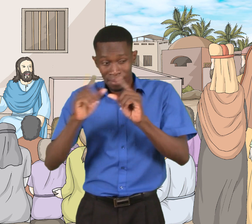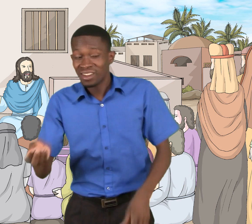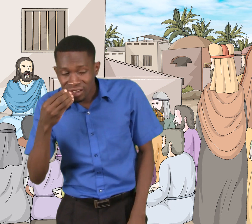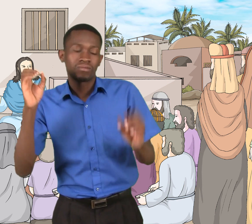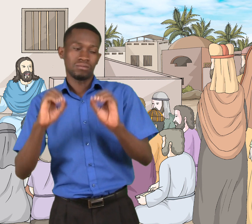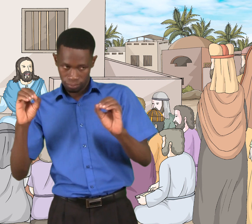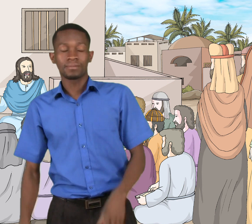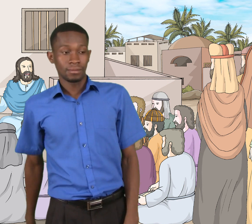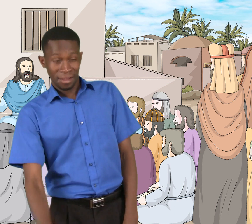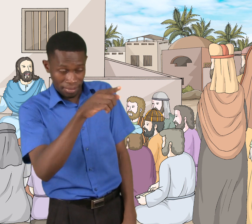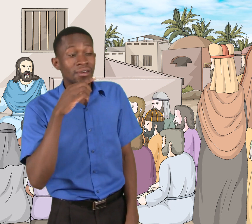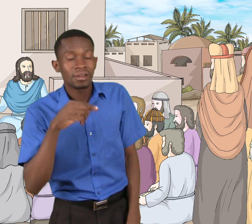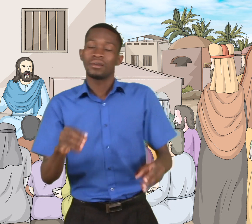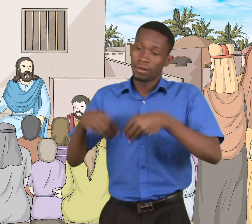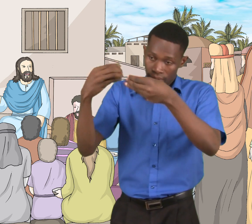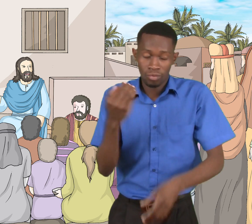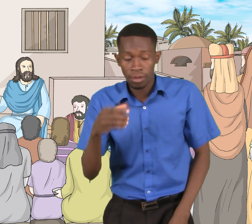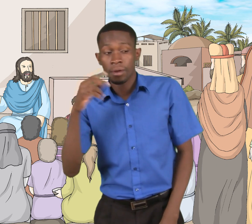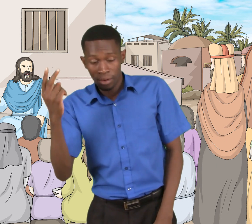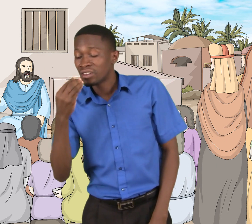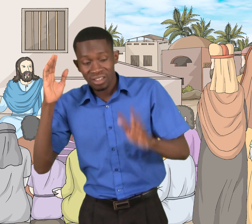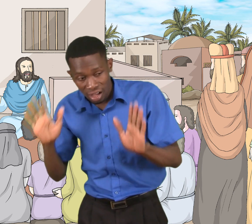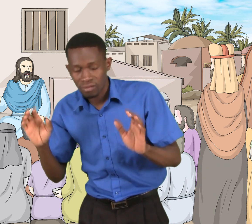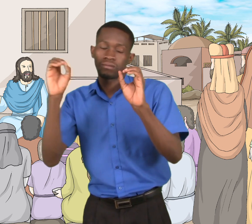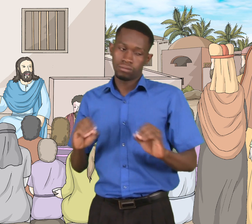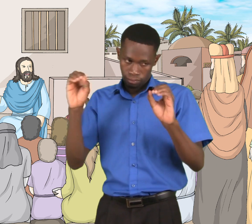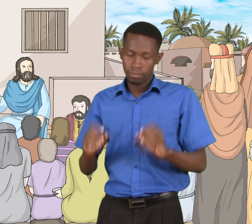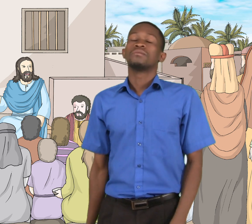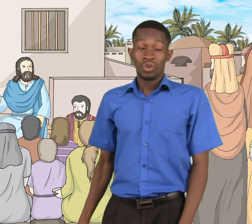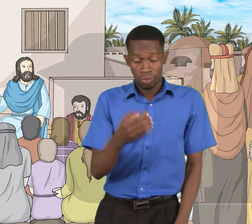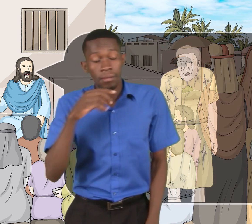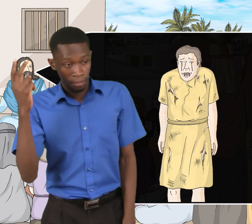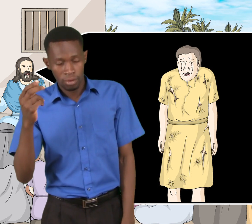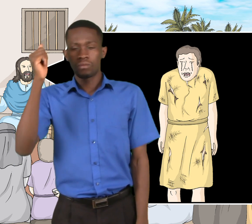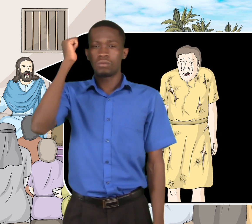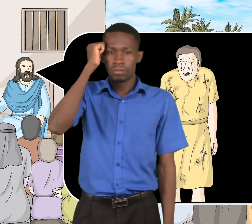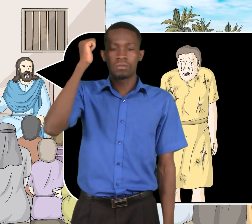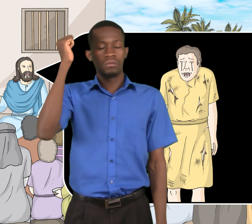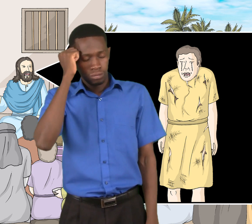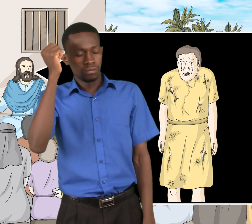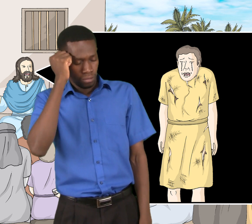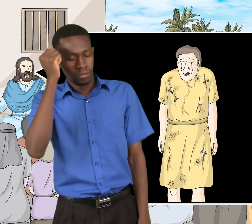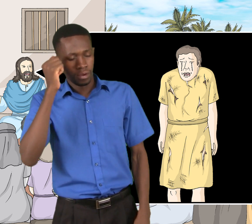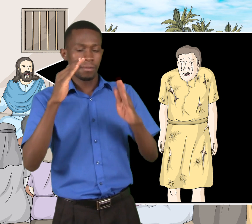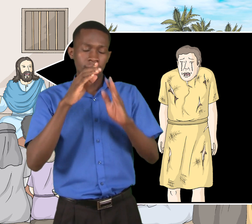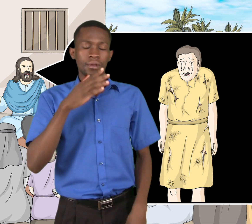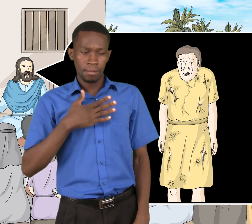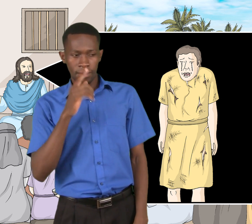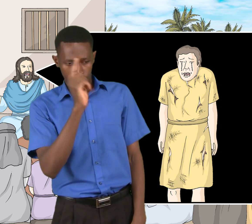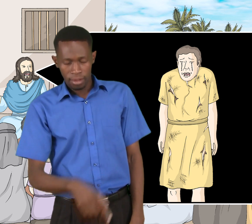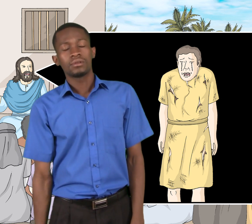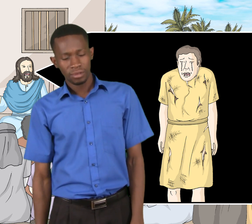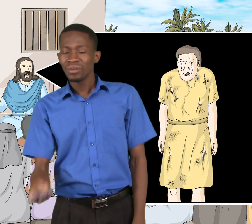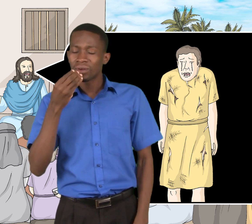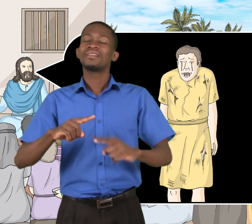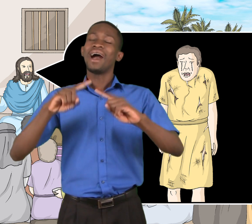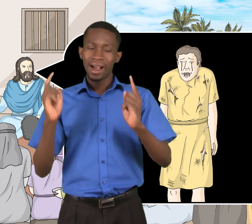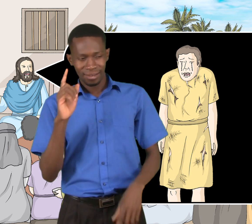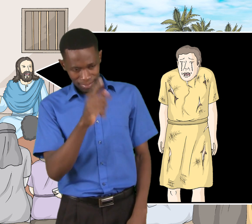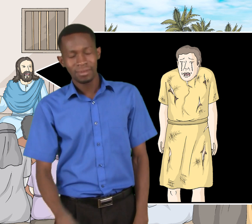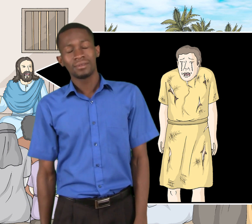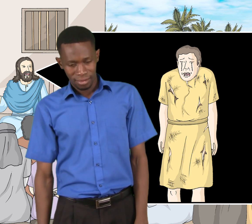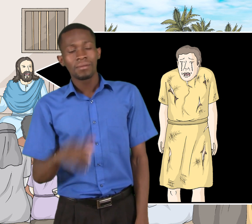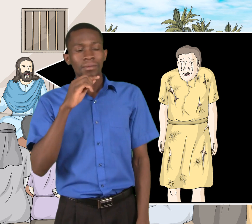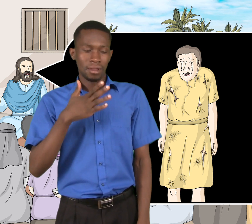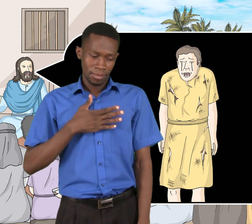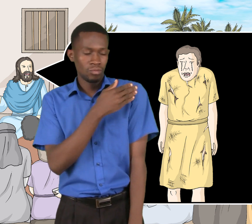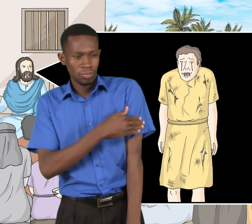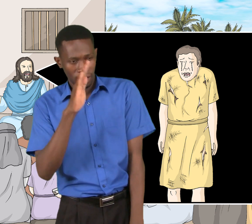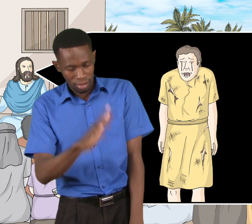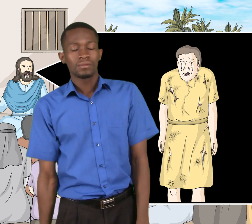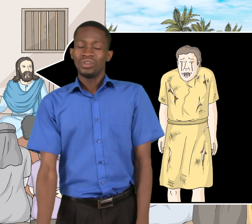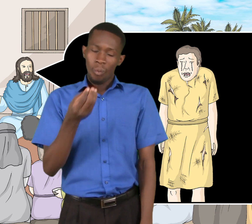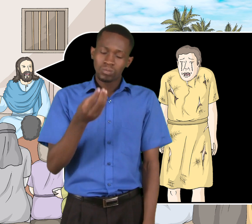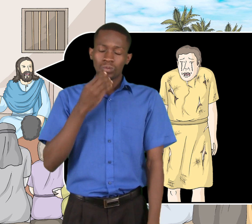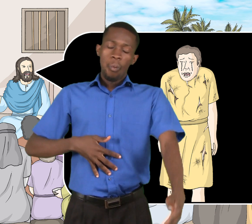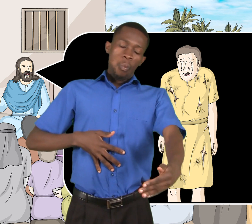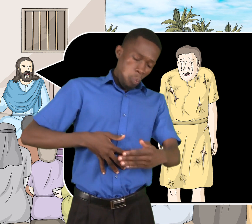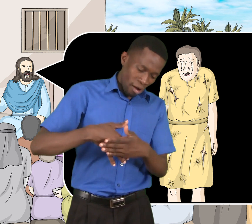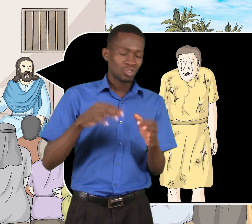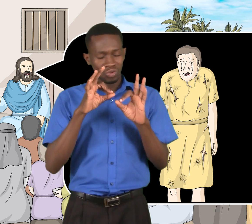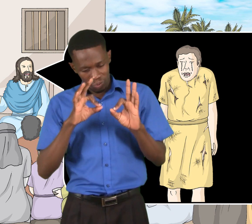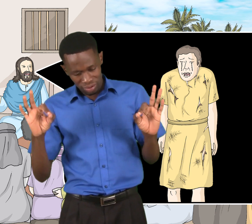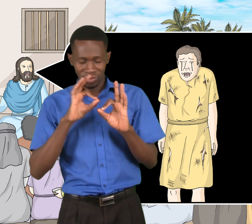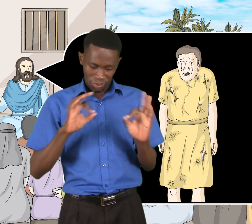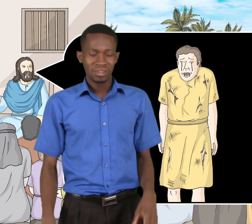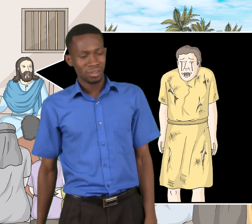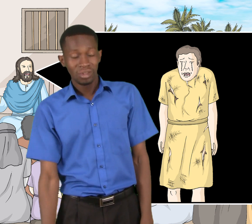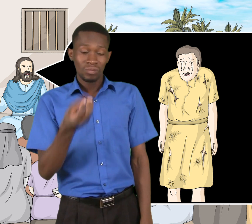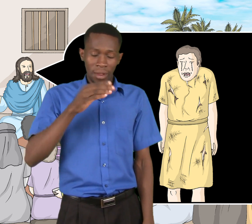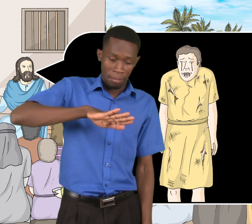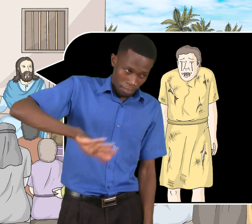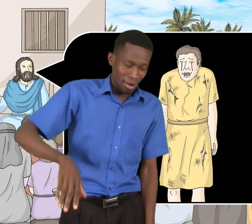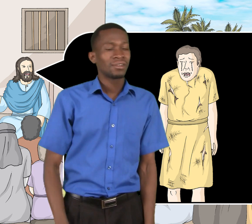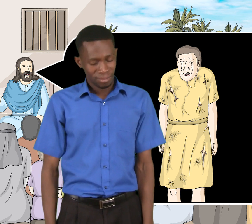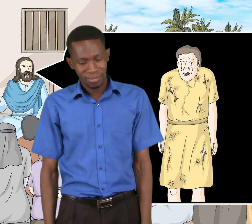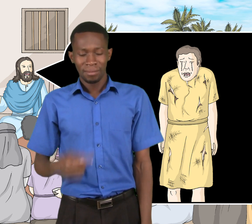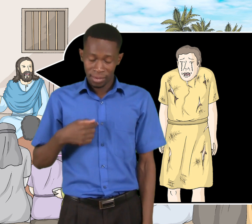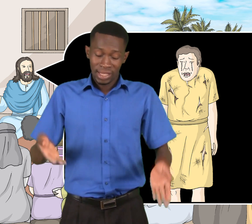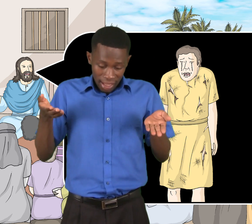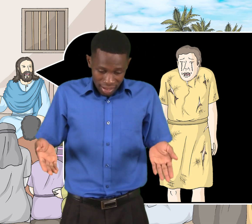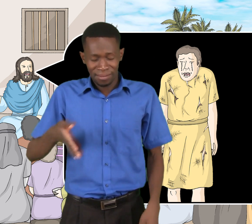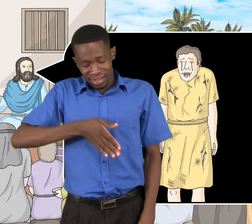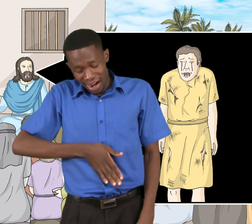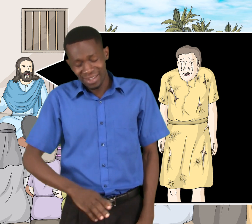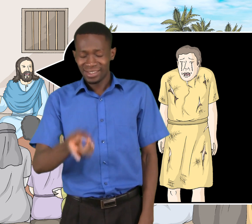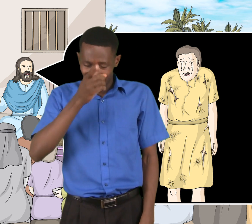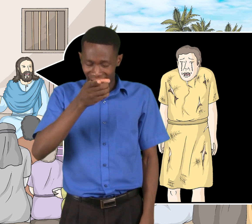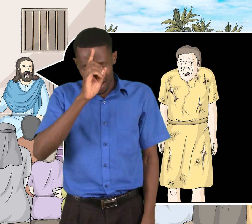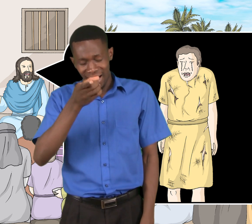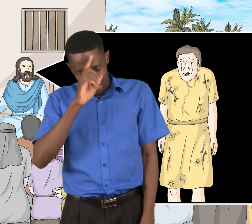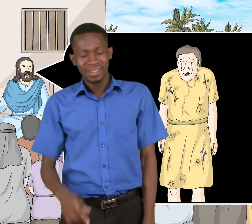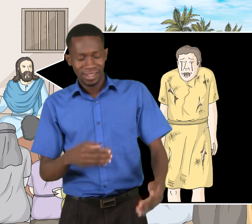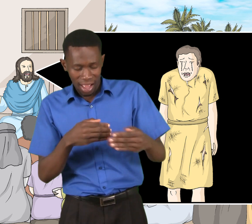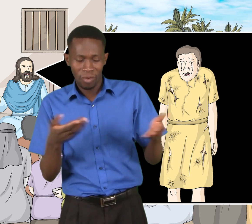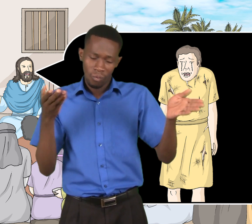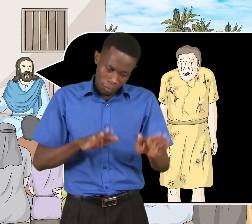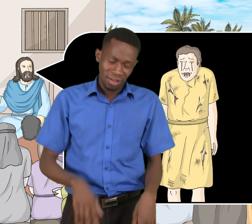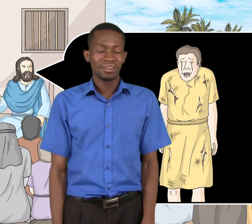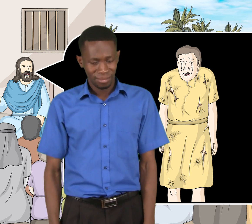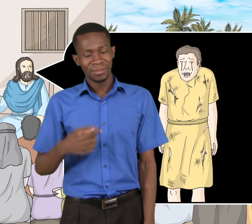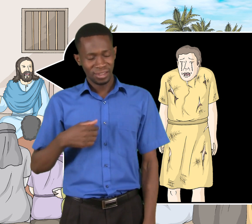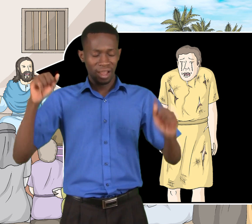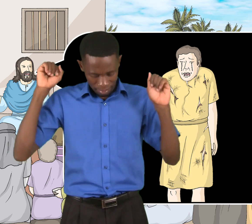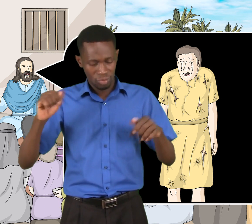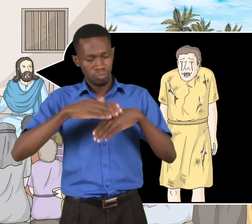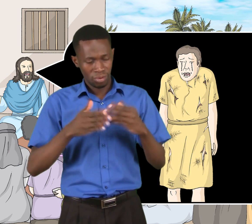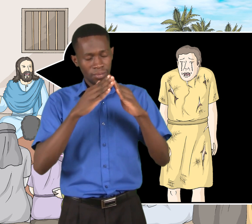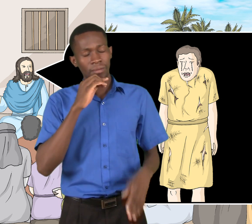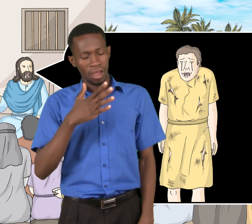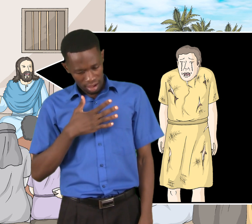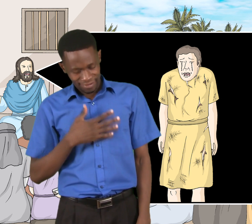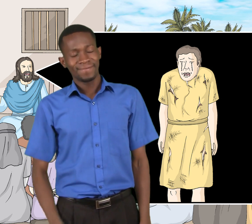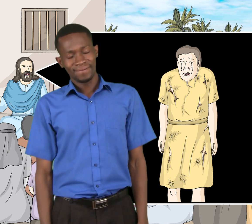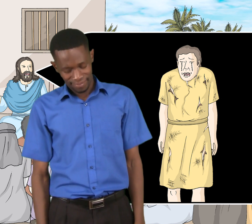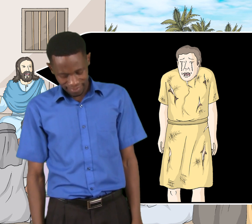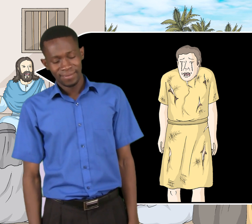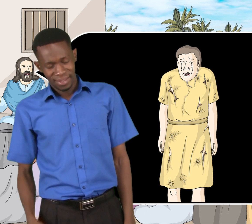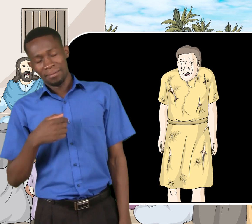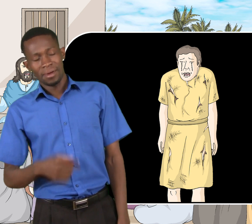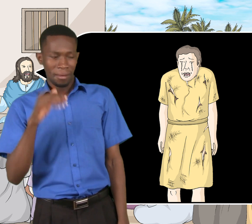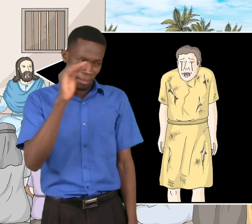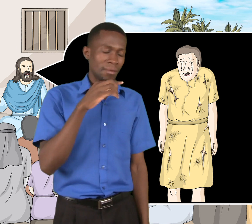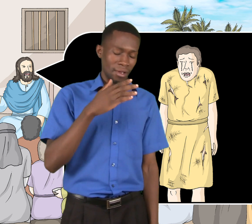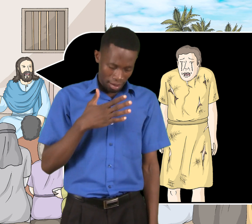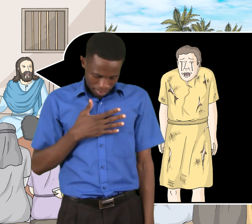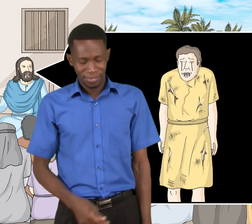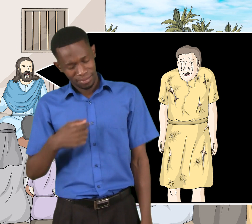He longed to fill his belly with the pods the pigs were eating, but no one would give him a thing. Finally he came to his senses and said, ‘How many of my father’s hired servants have plenty of food? But here I am, starving to death!